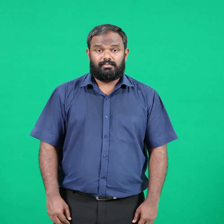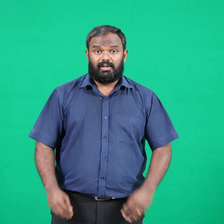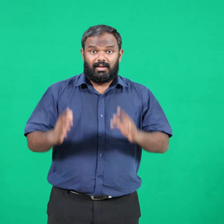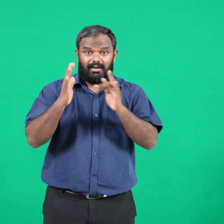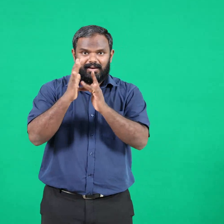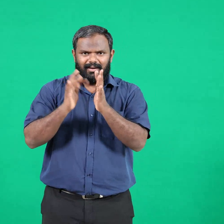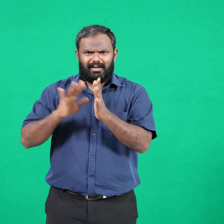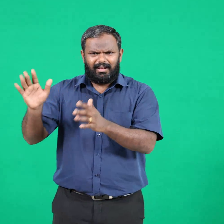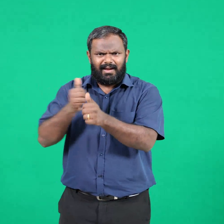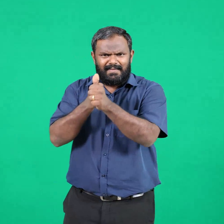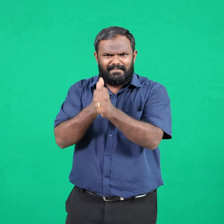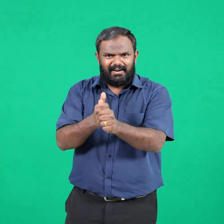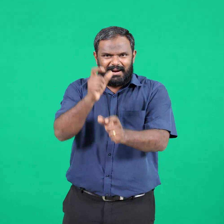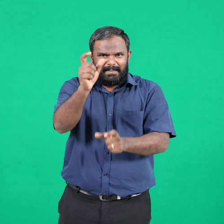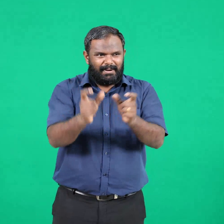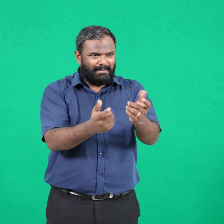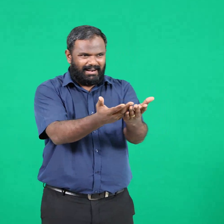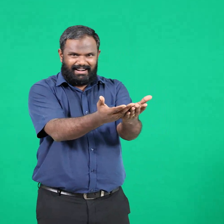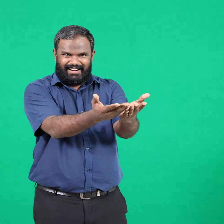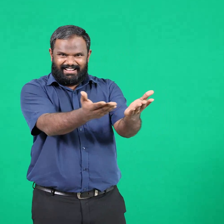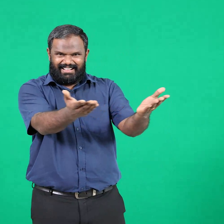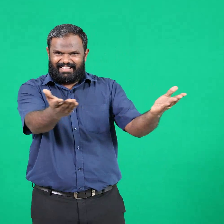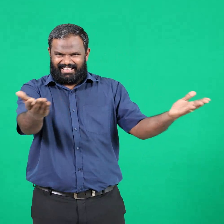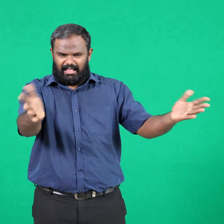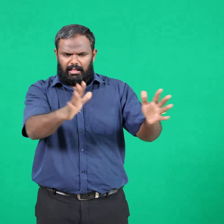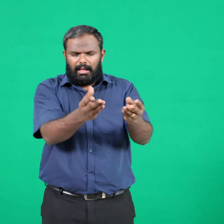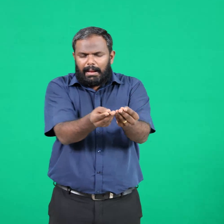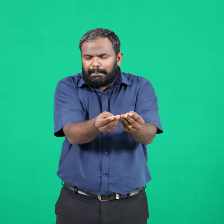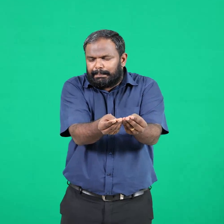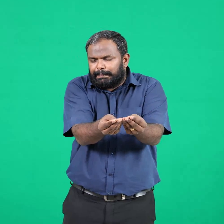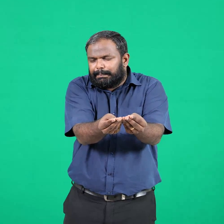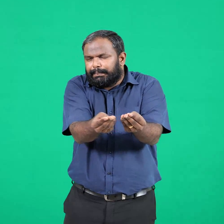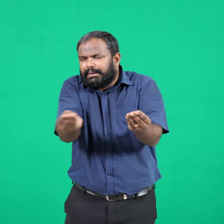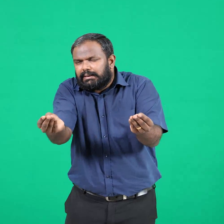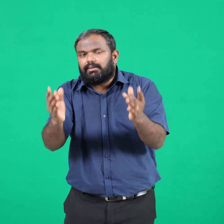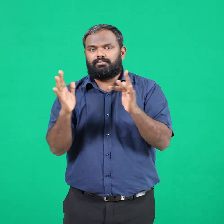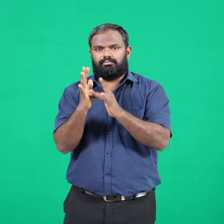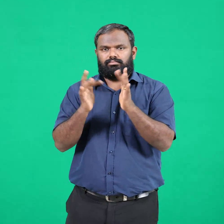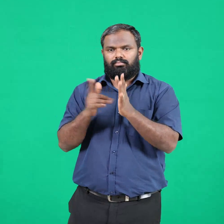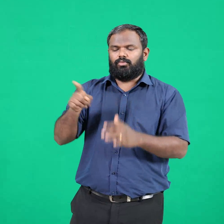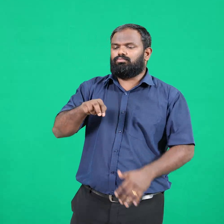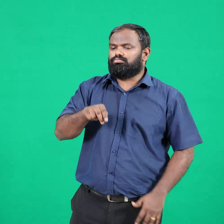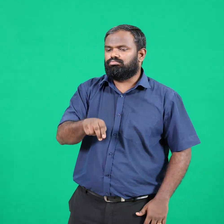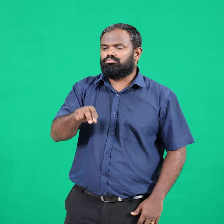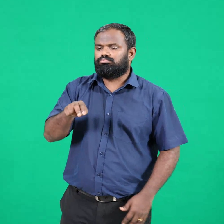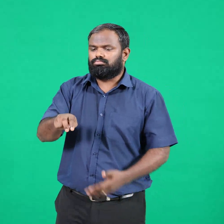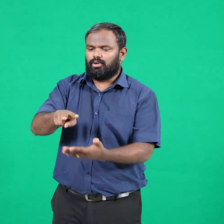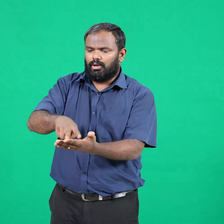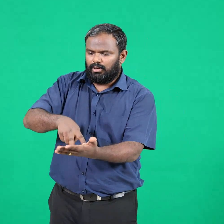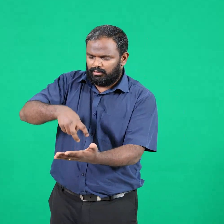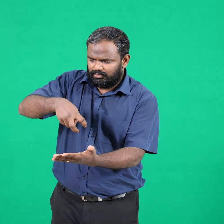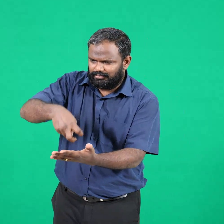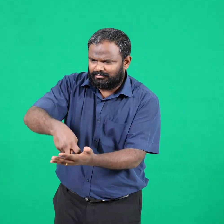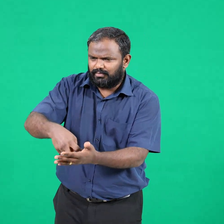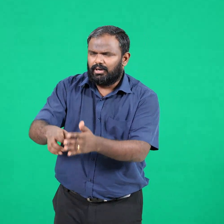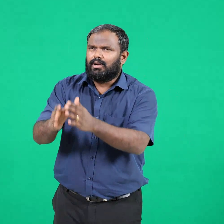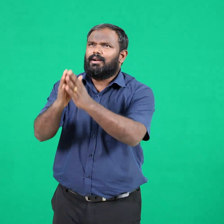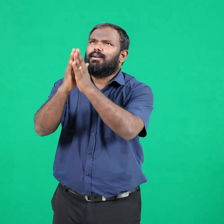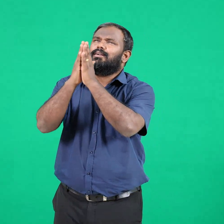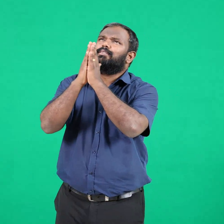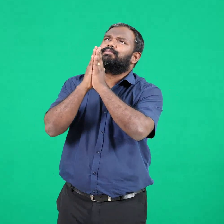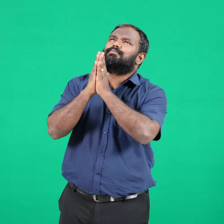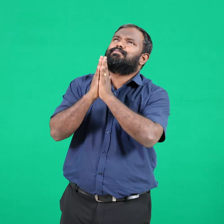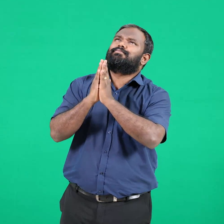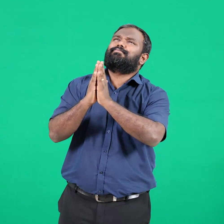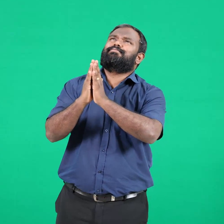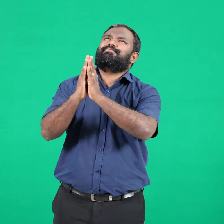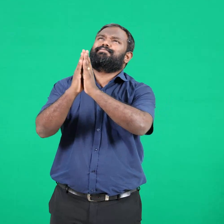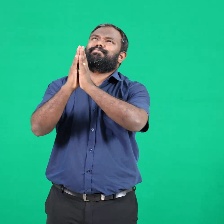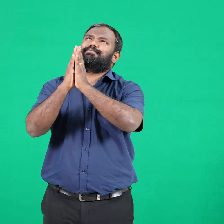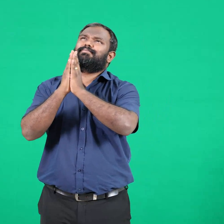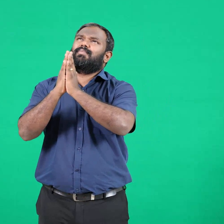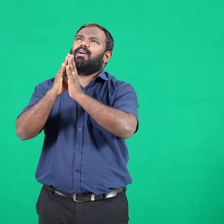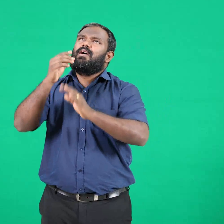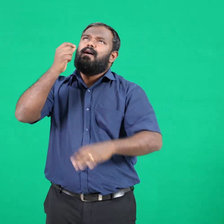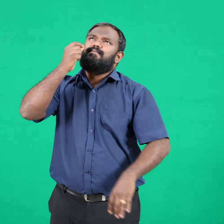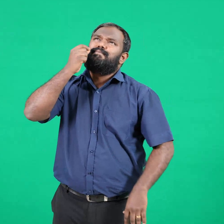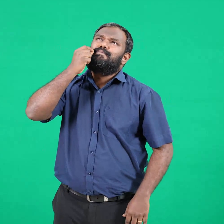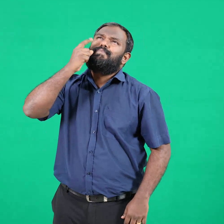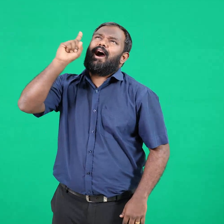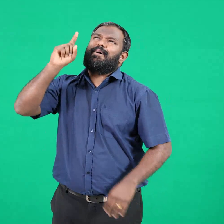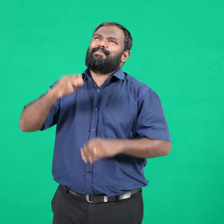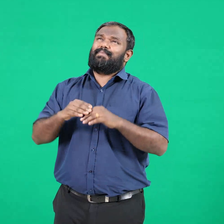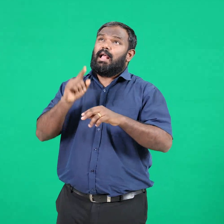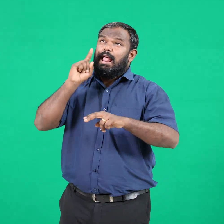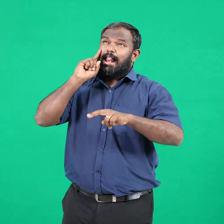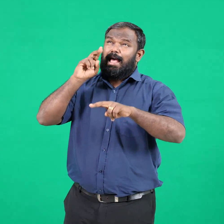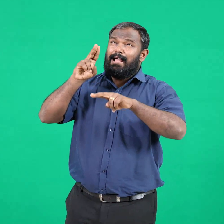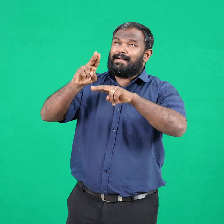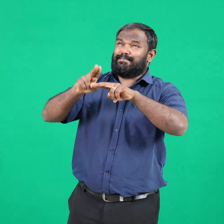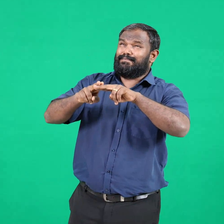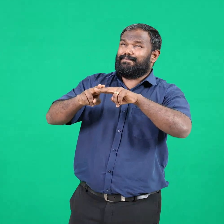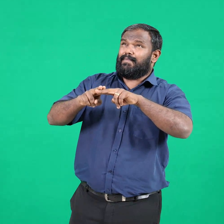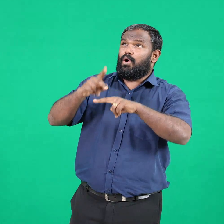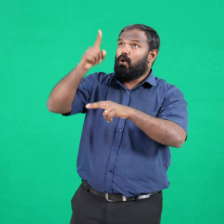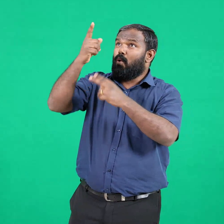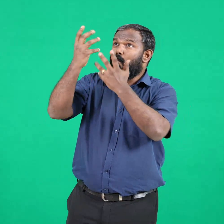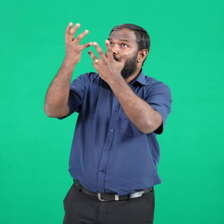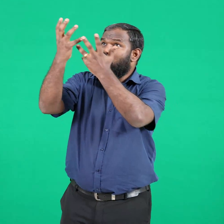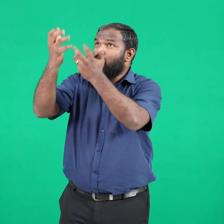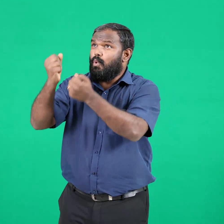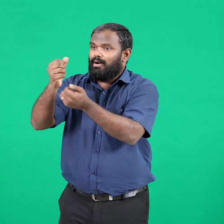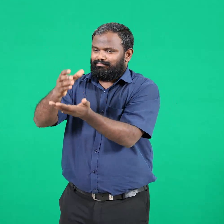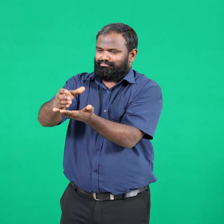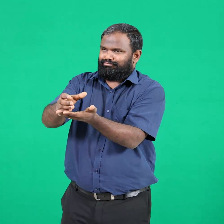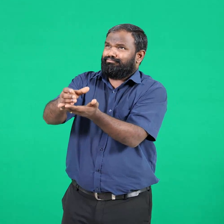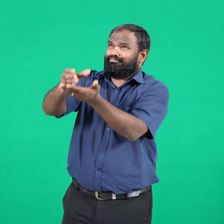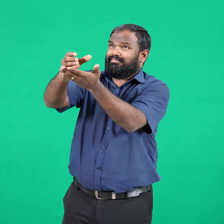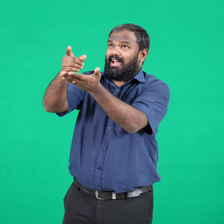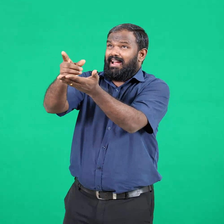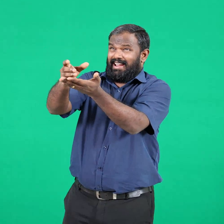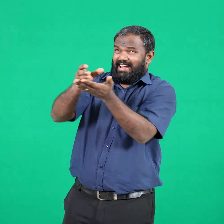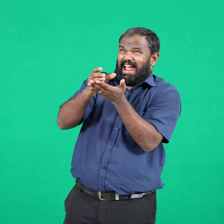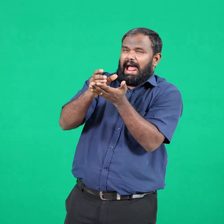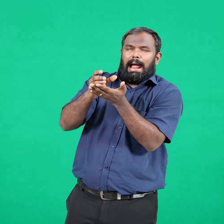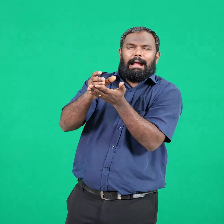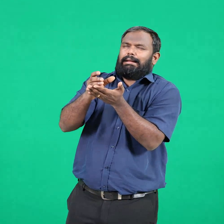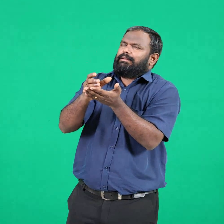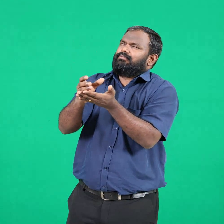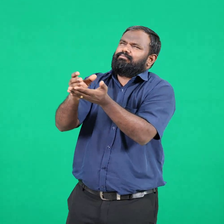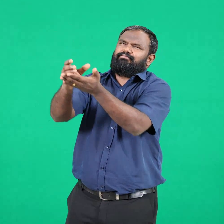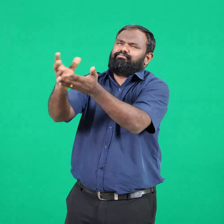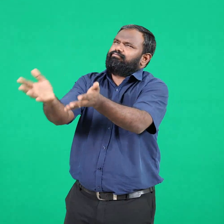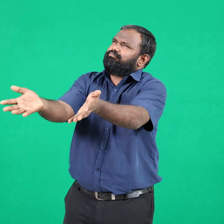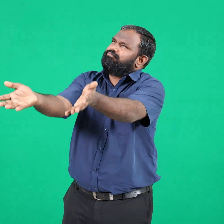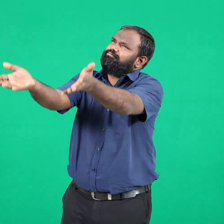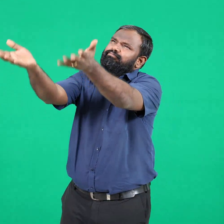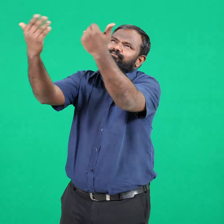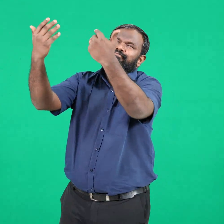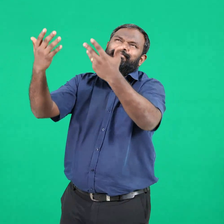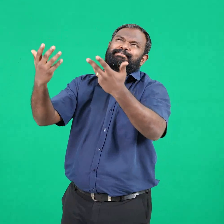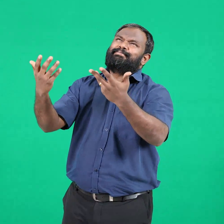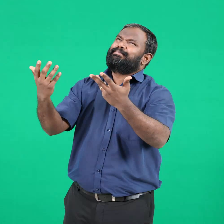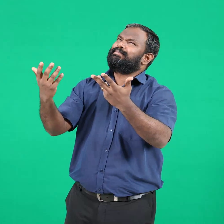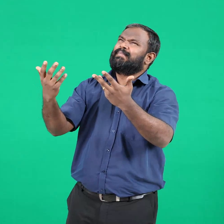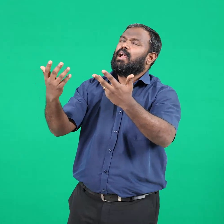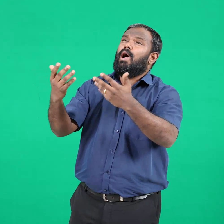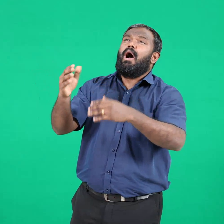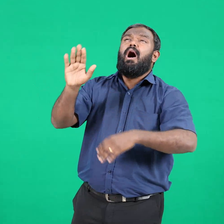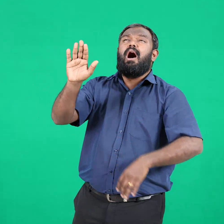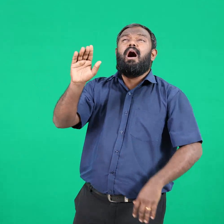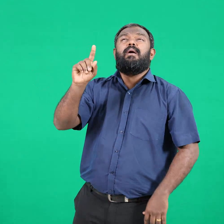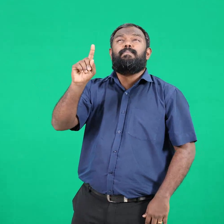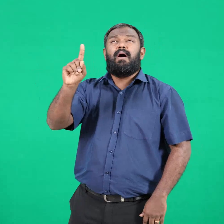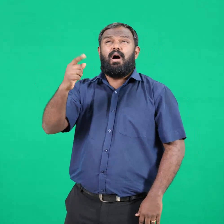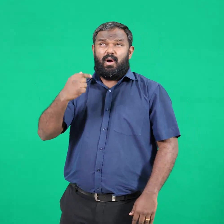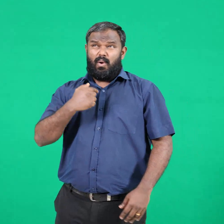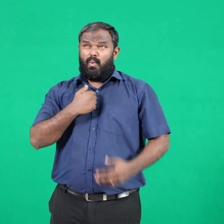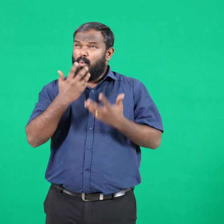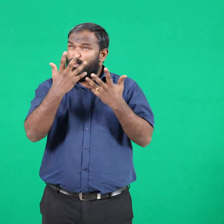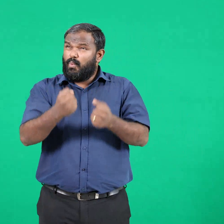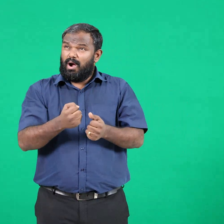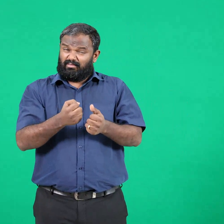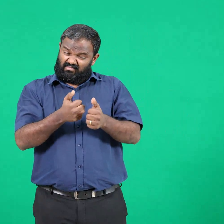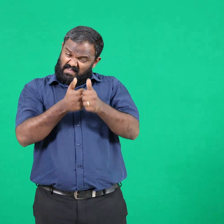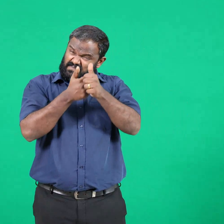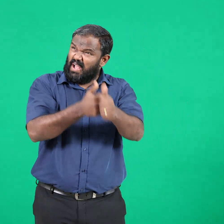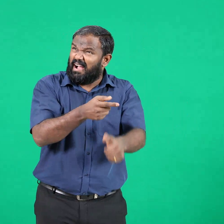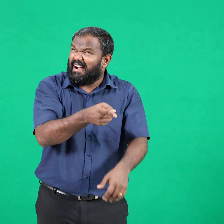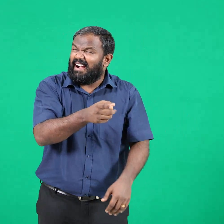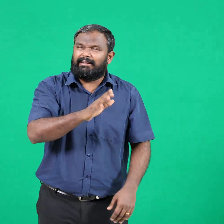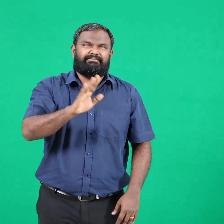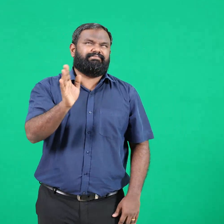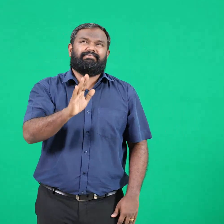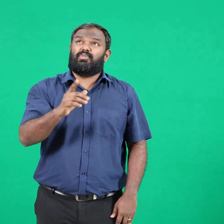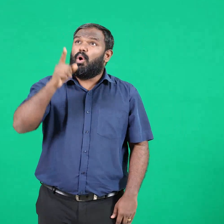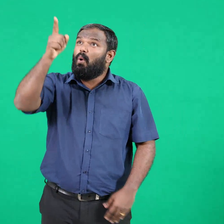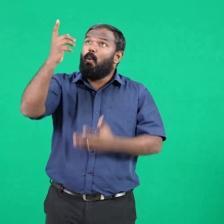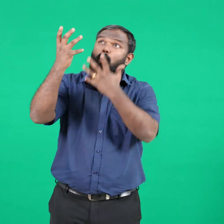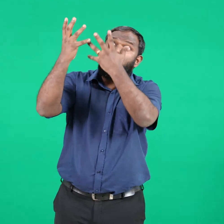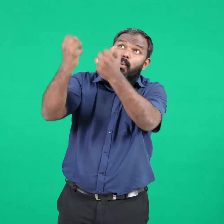And He withdrew about a stone's throw beyond them, where He knelt down and prayed, "Father, if You are willing, take this cup from Me.